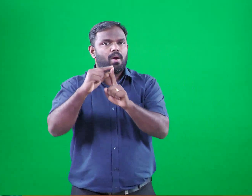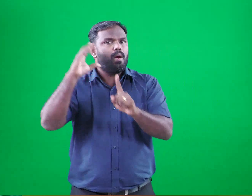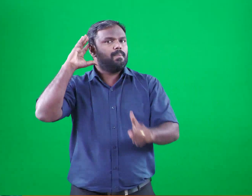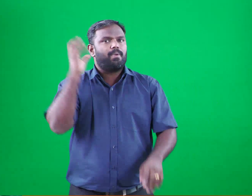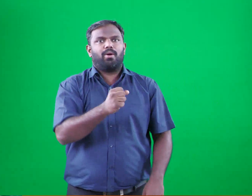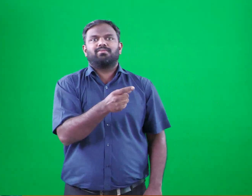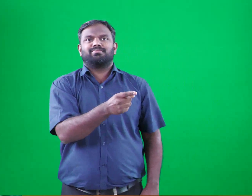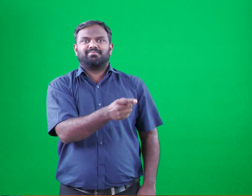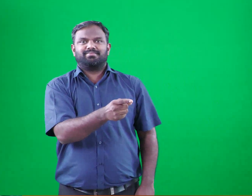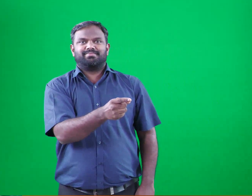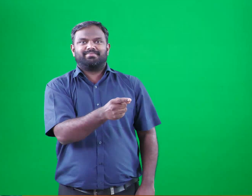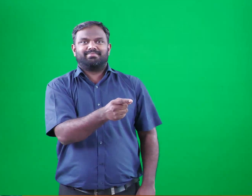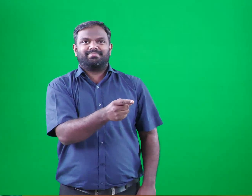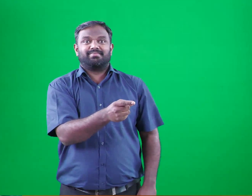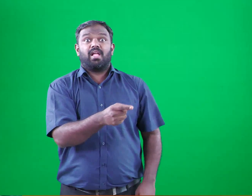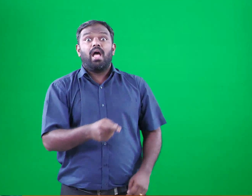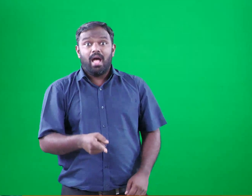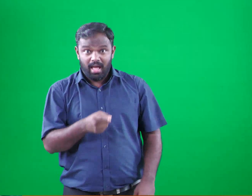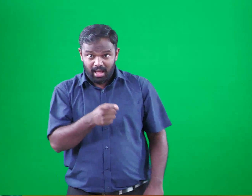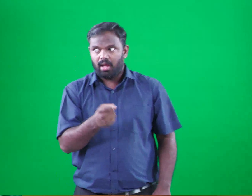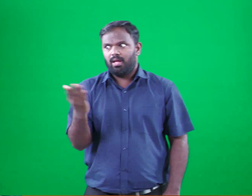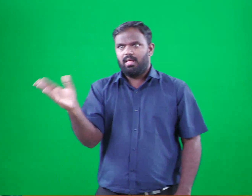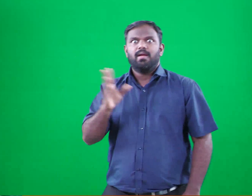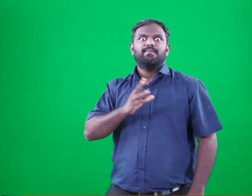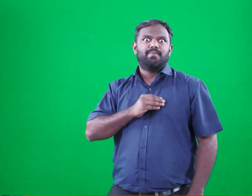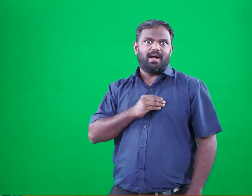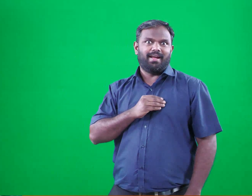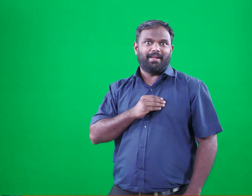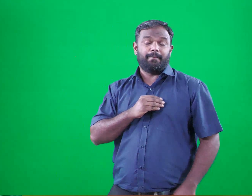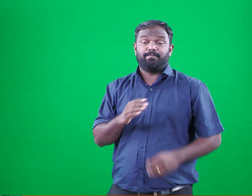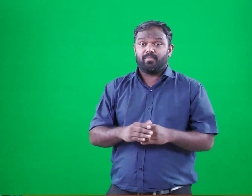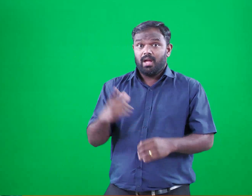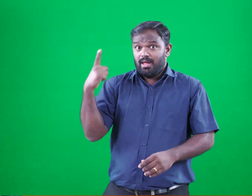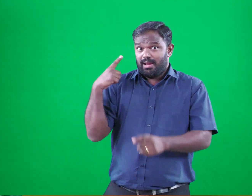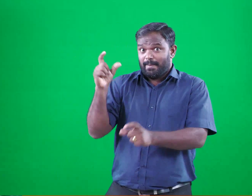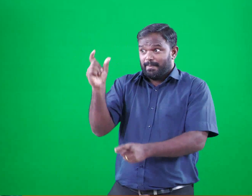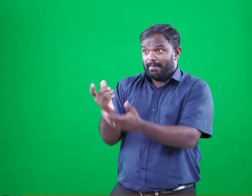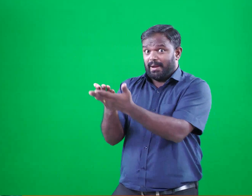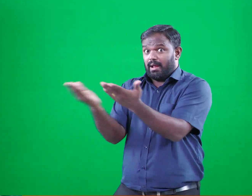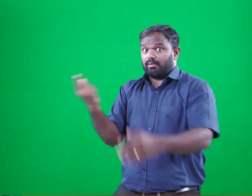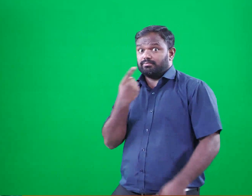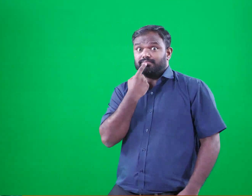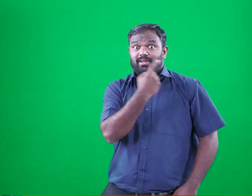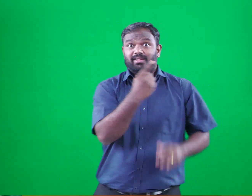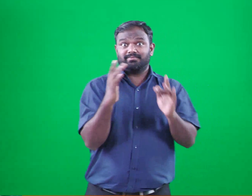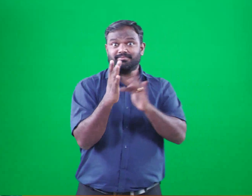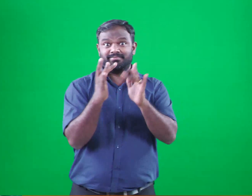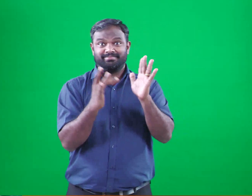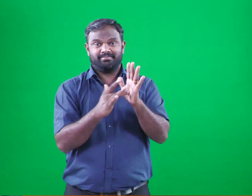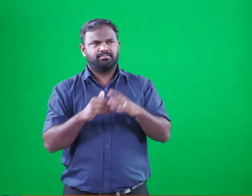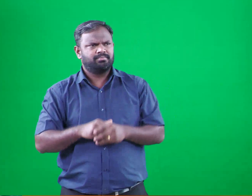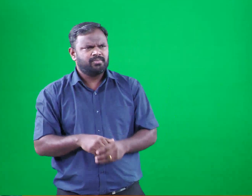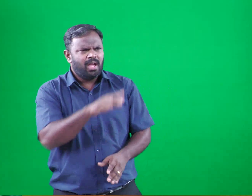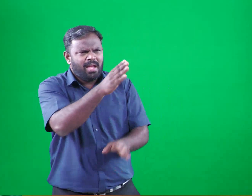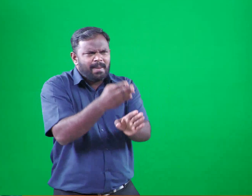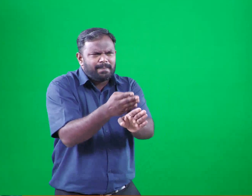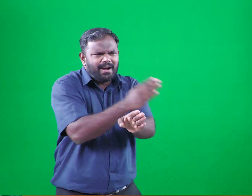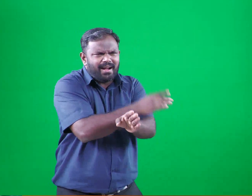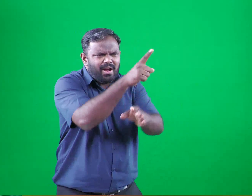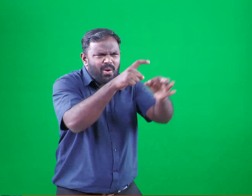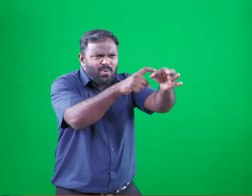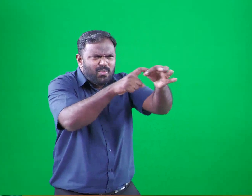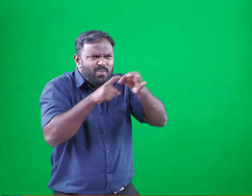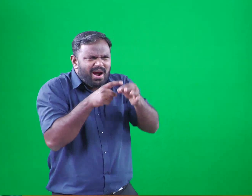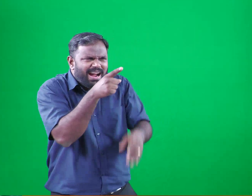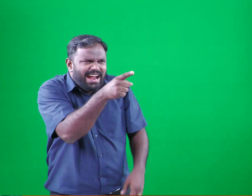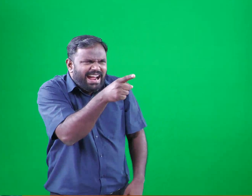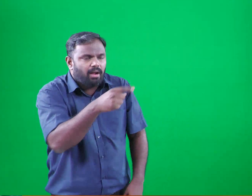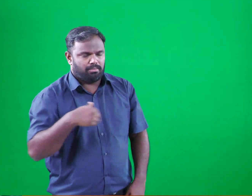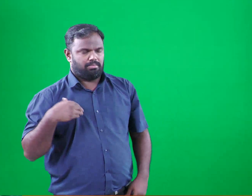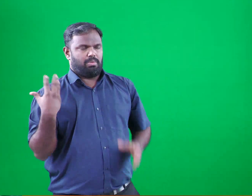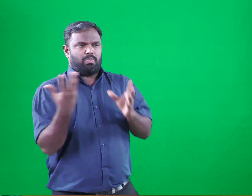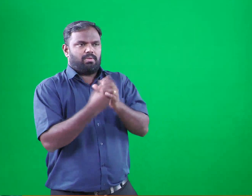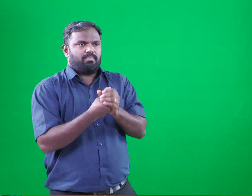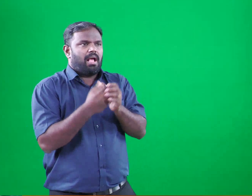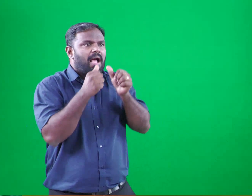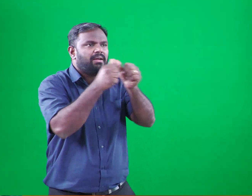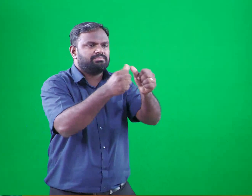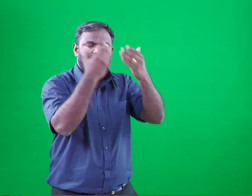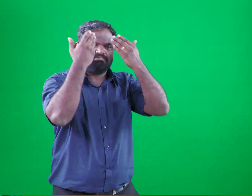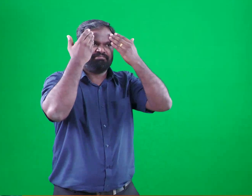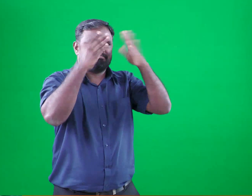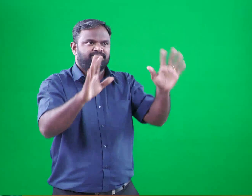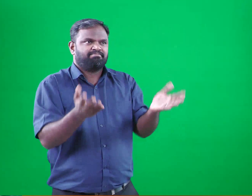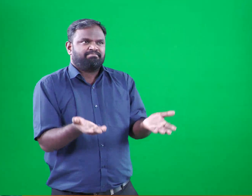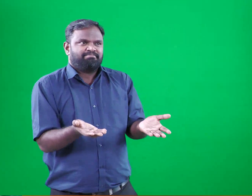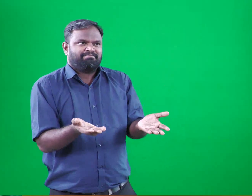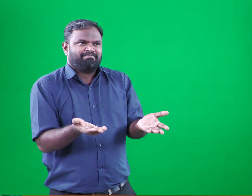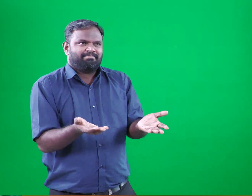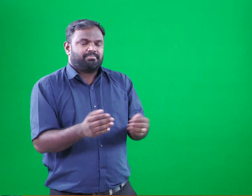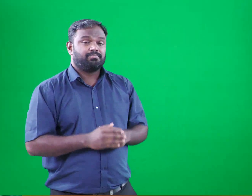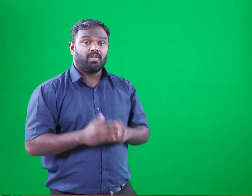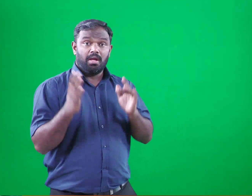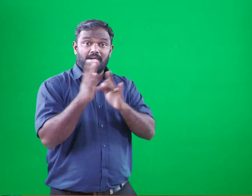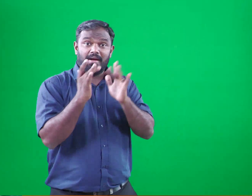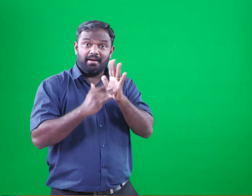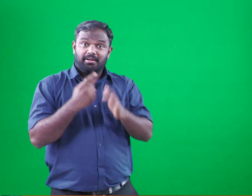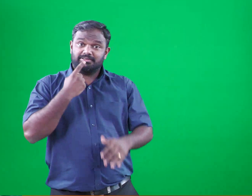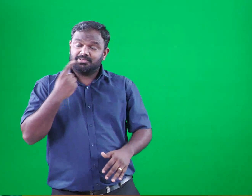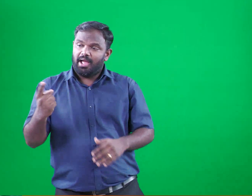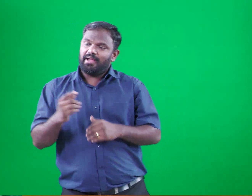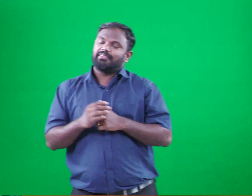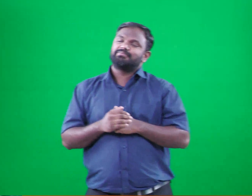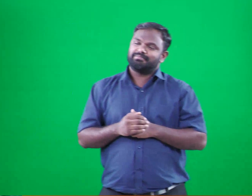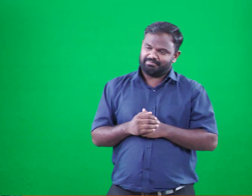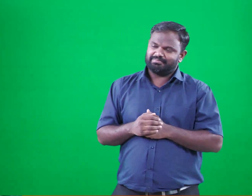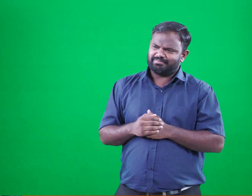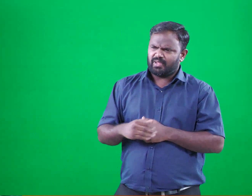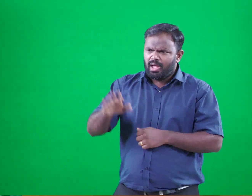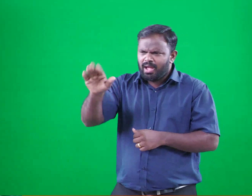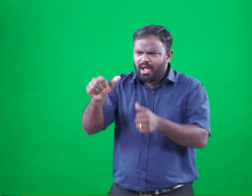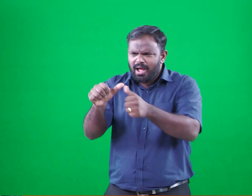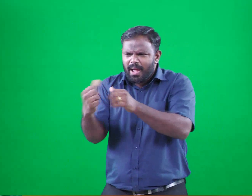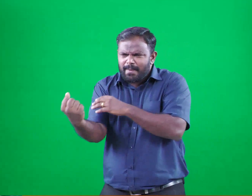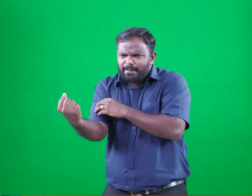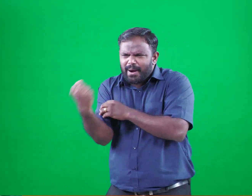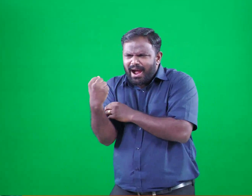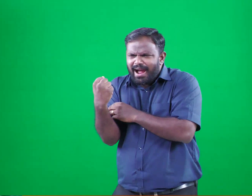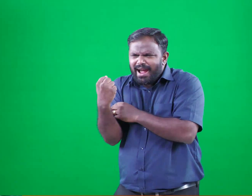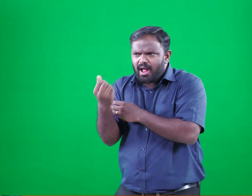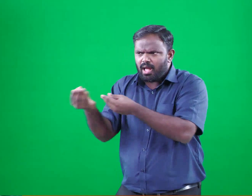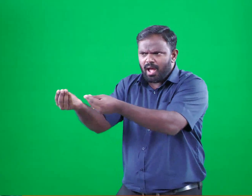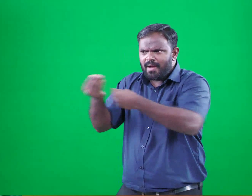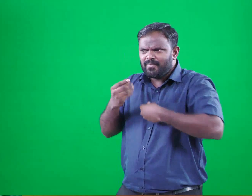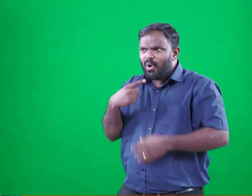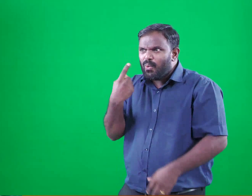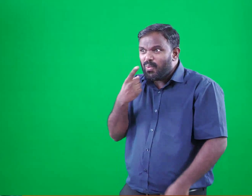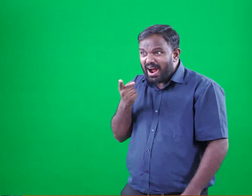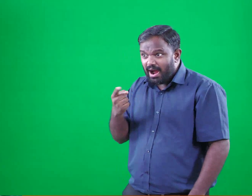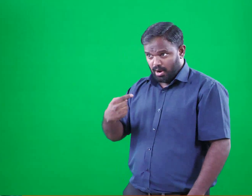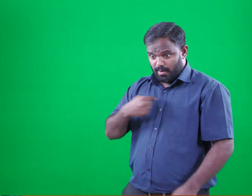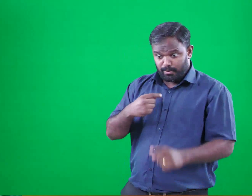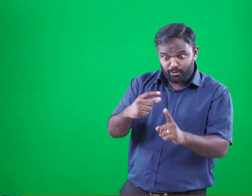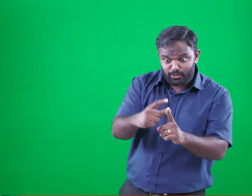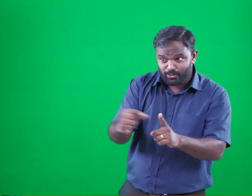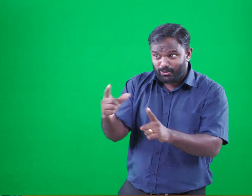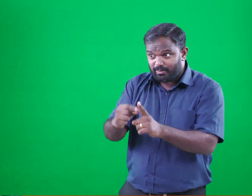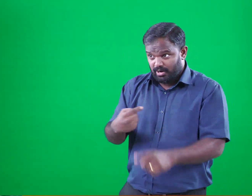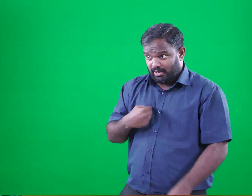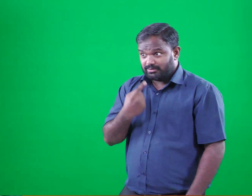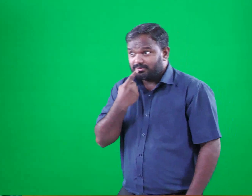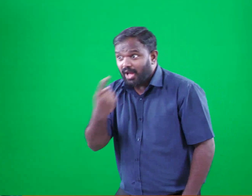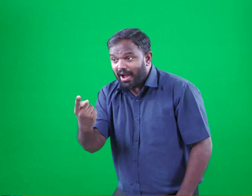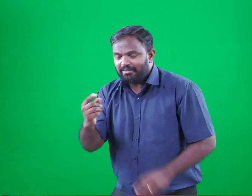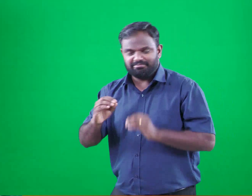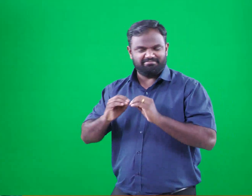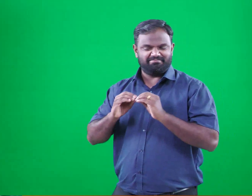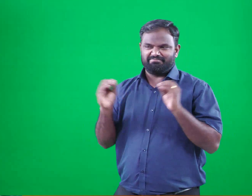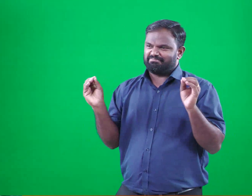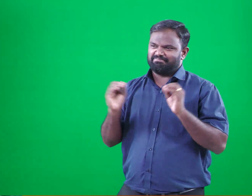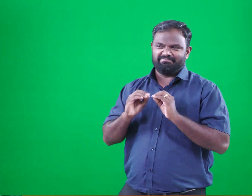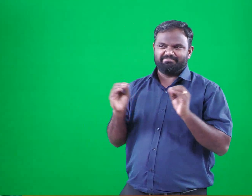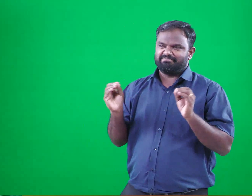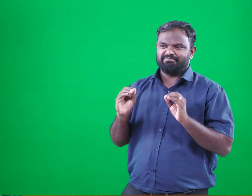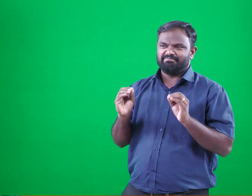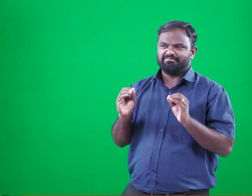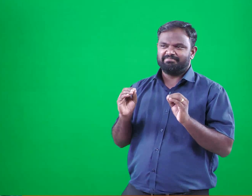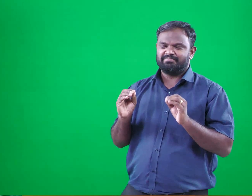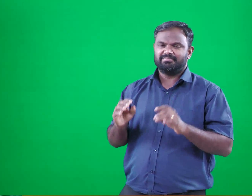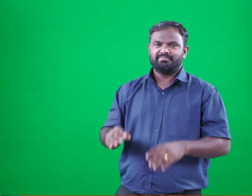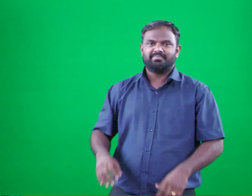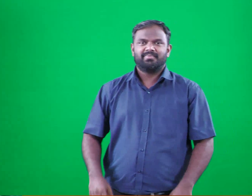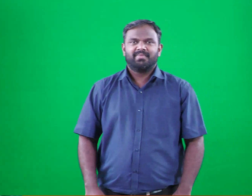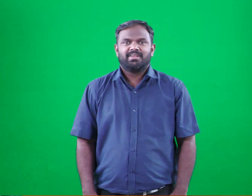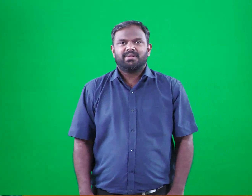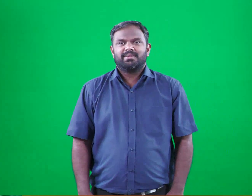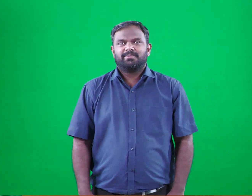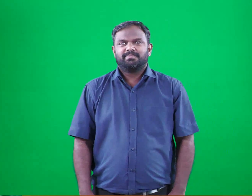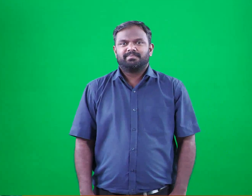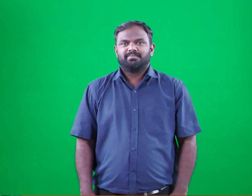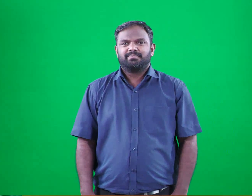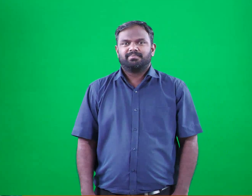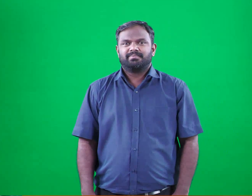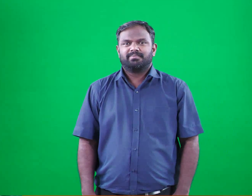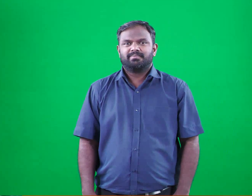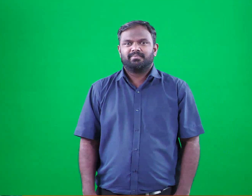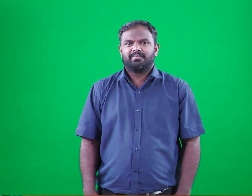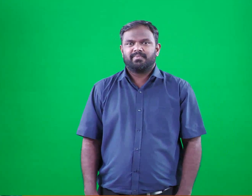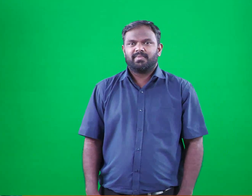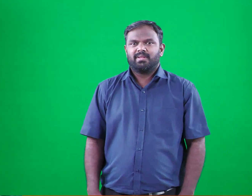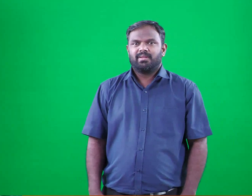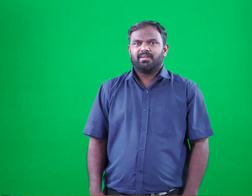So they answered, "We do not know." And Jesus replied, "Neither will I tell you by what authority I am doing these things."